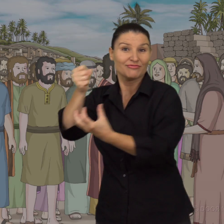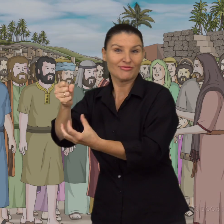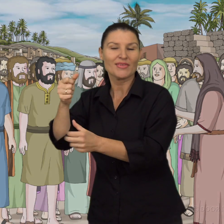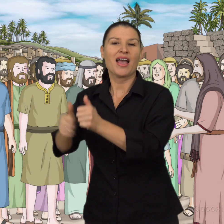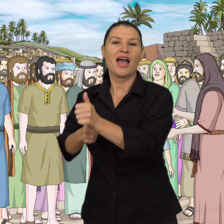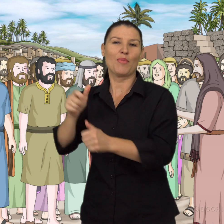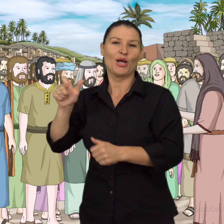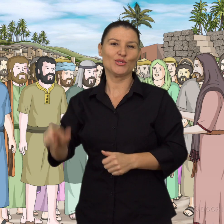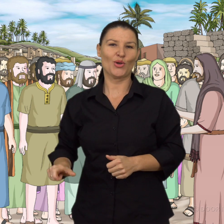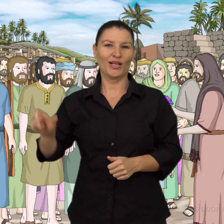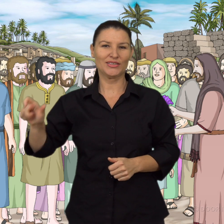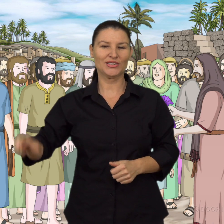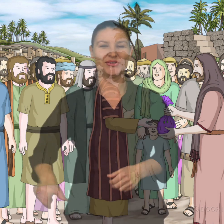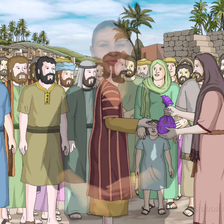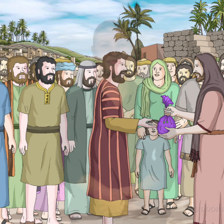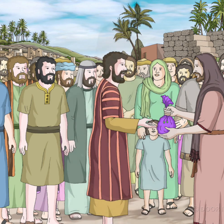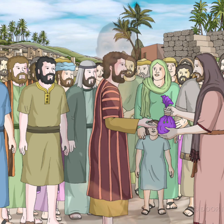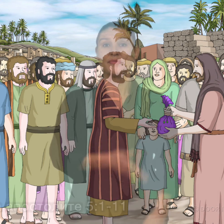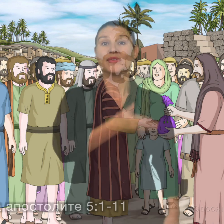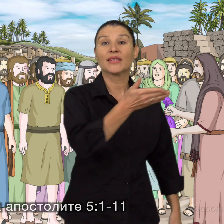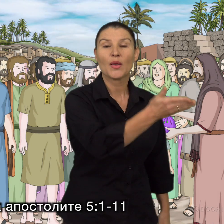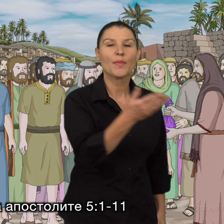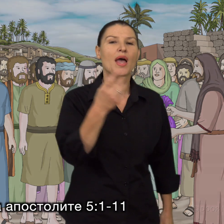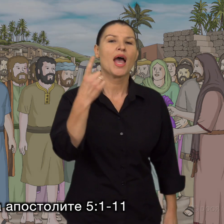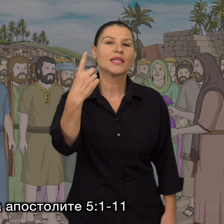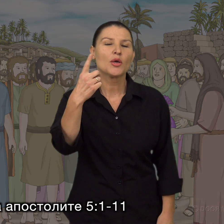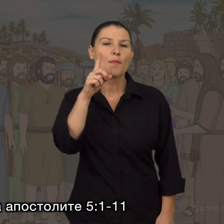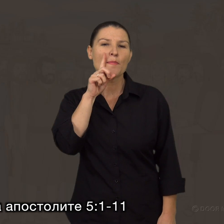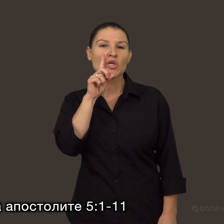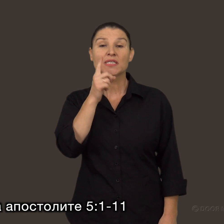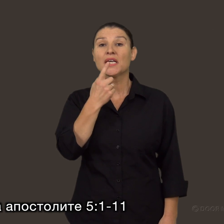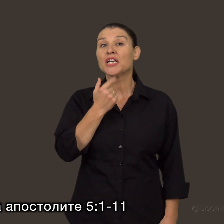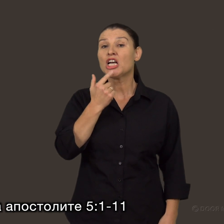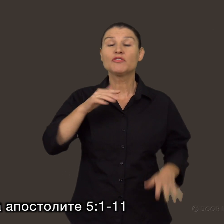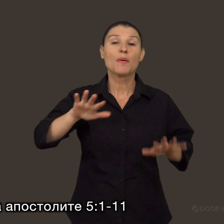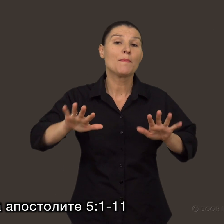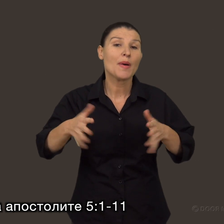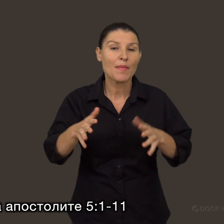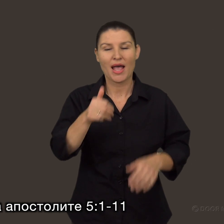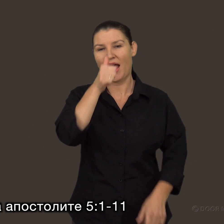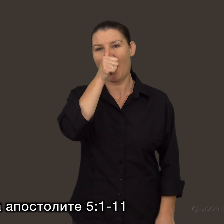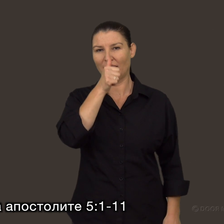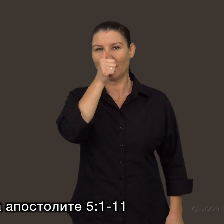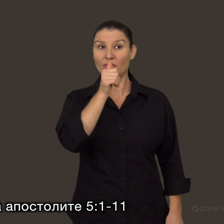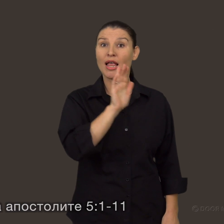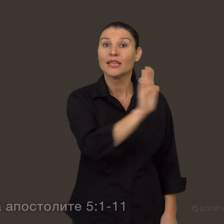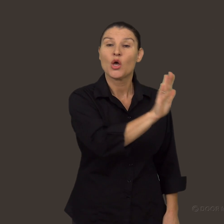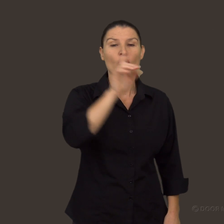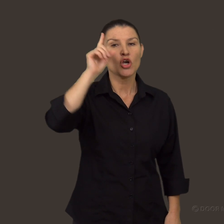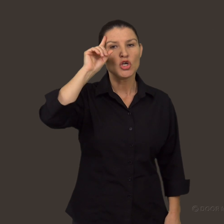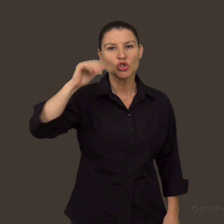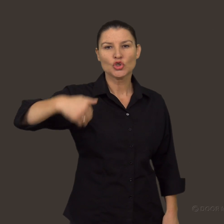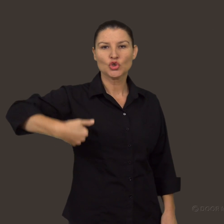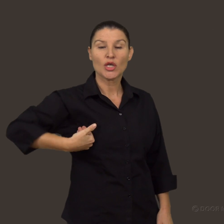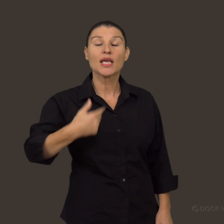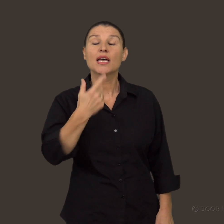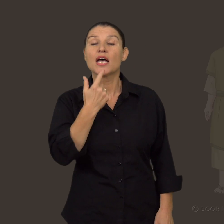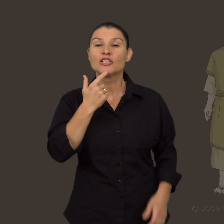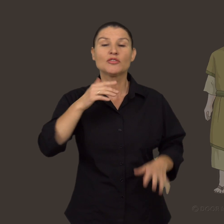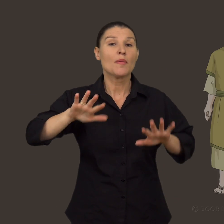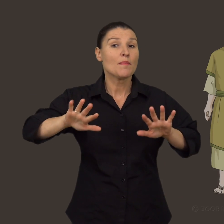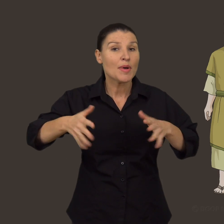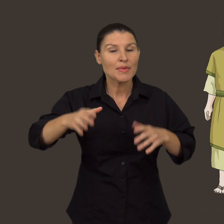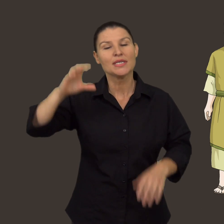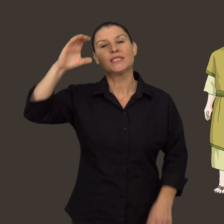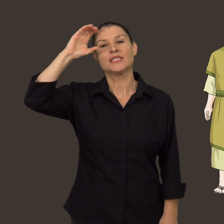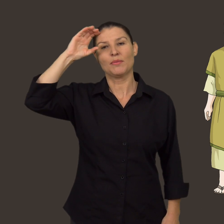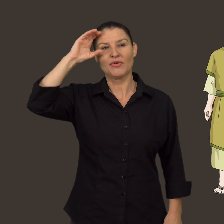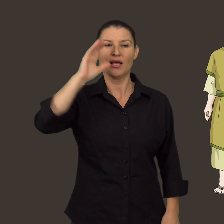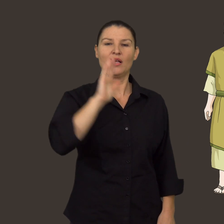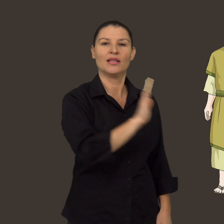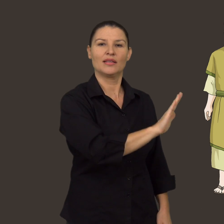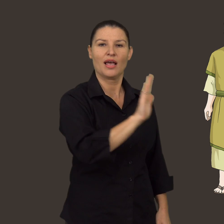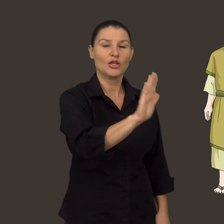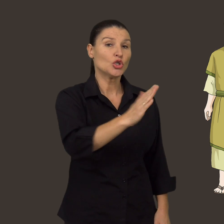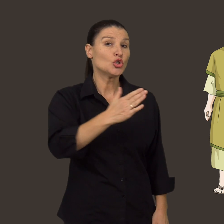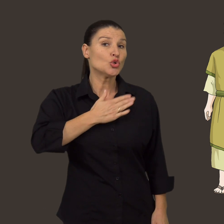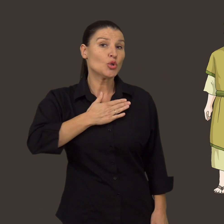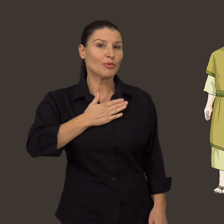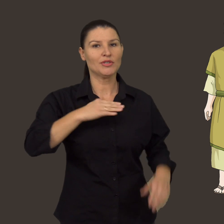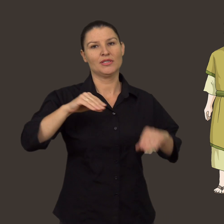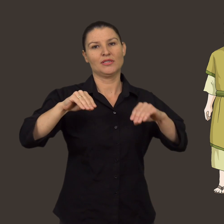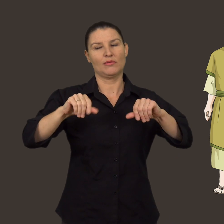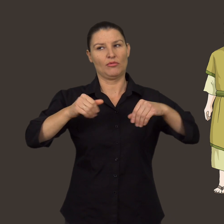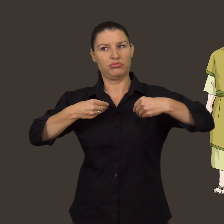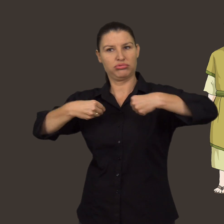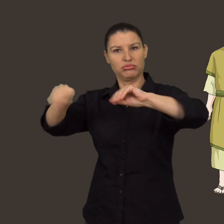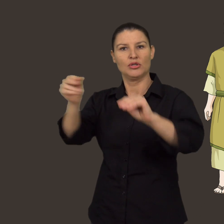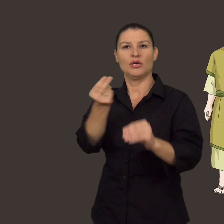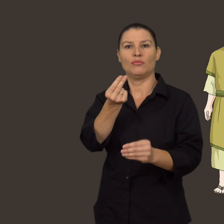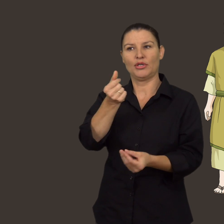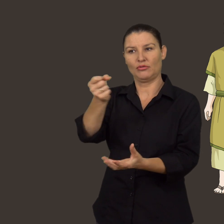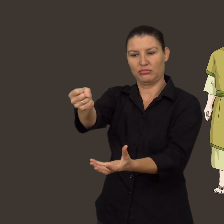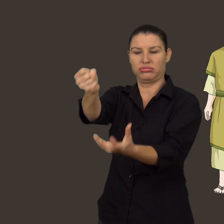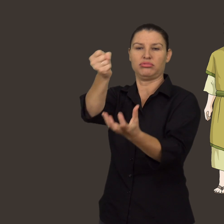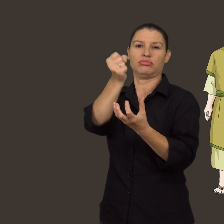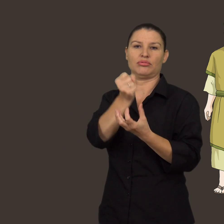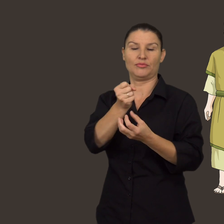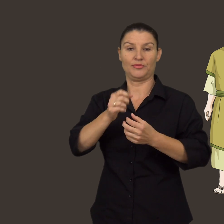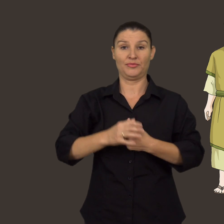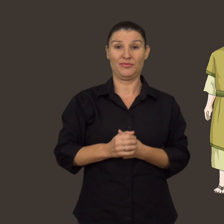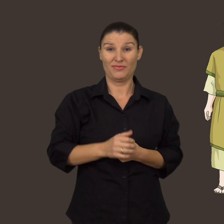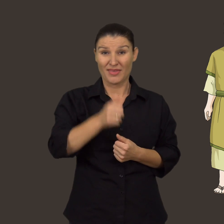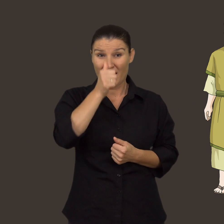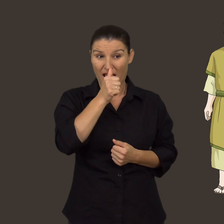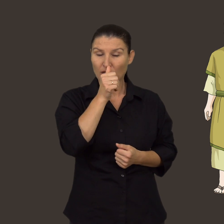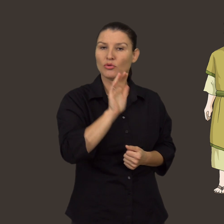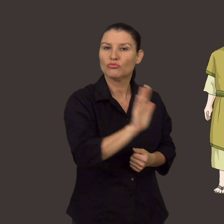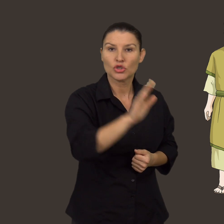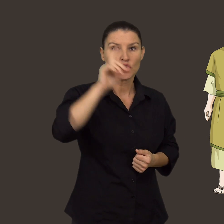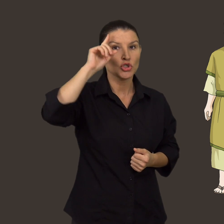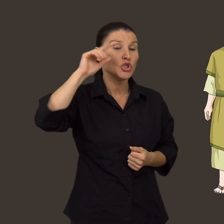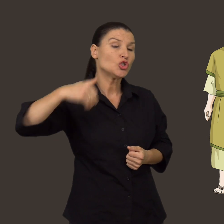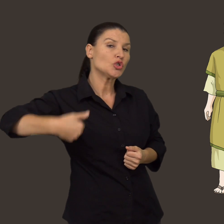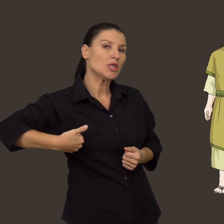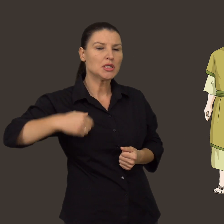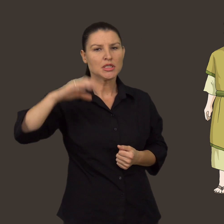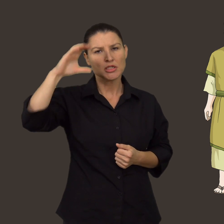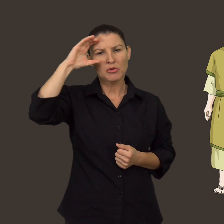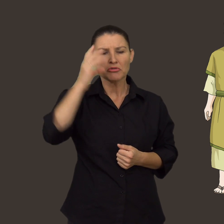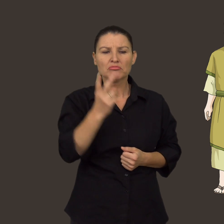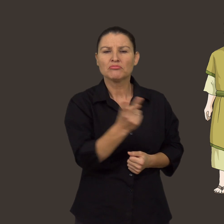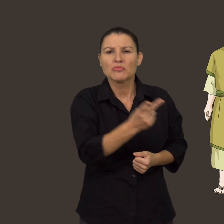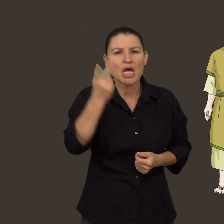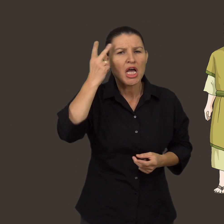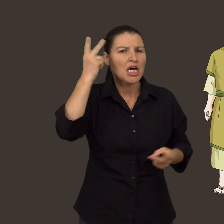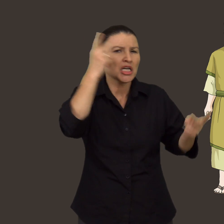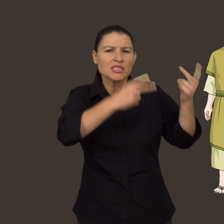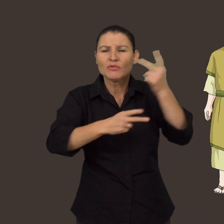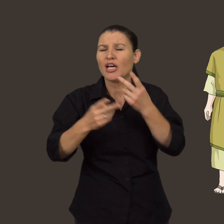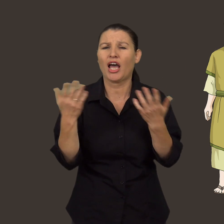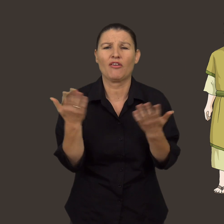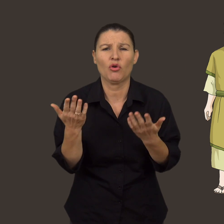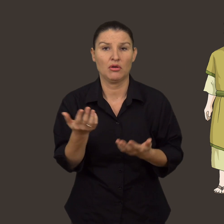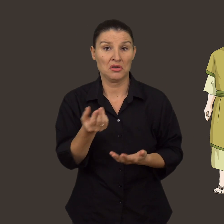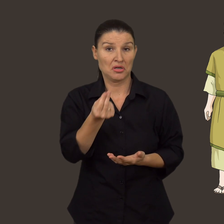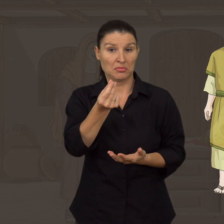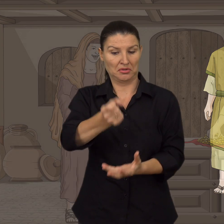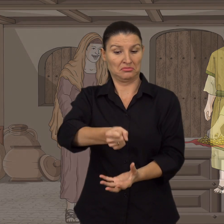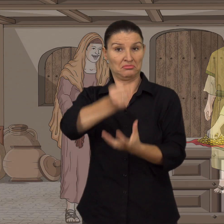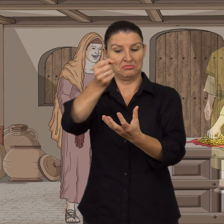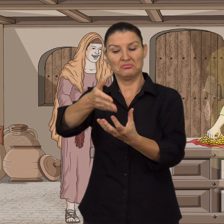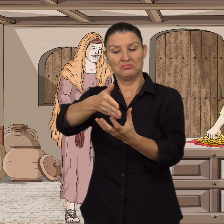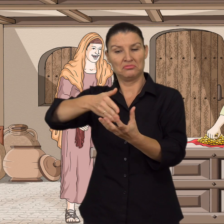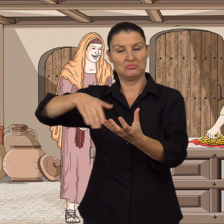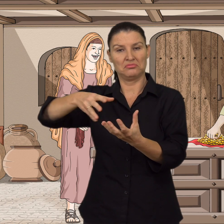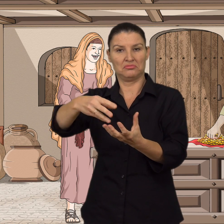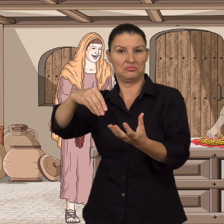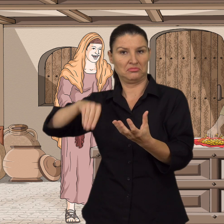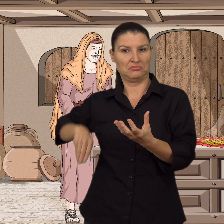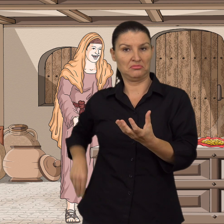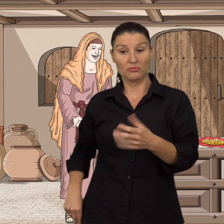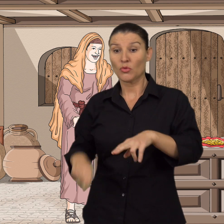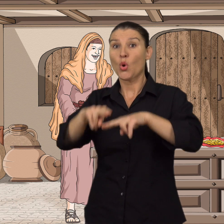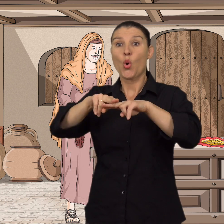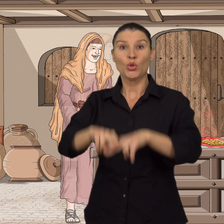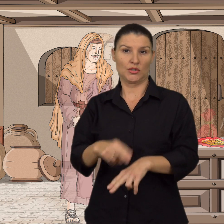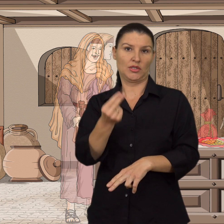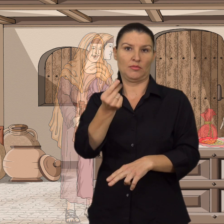Now a man named Ananias, together with his wife Sapphira, also sold a piece of property.